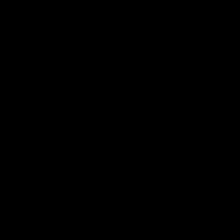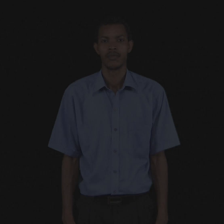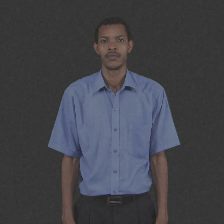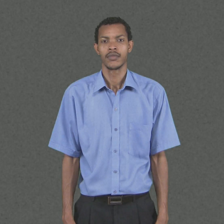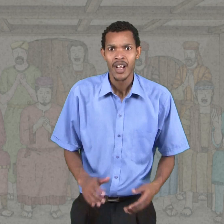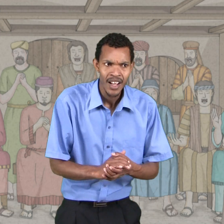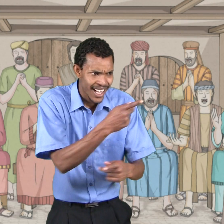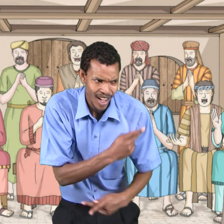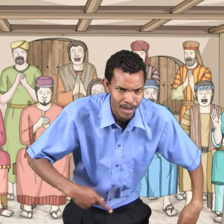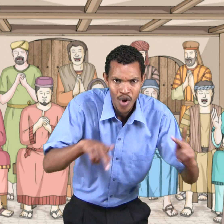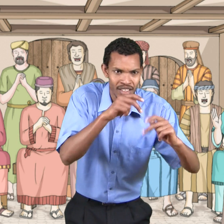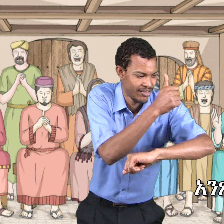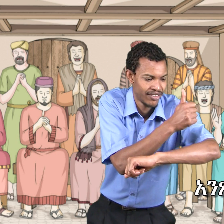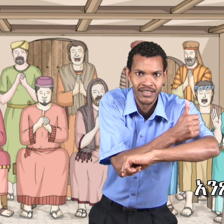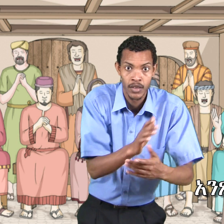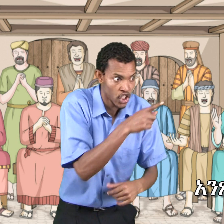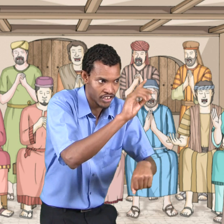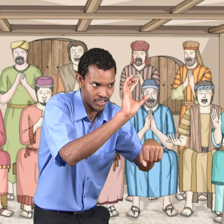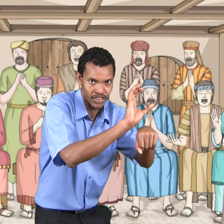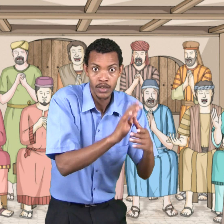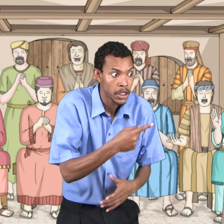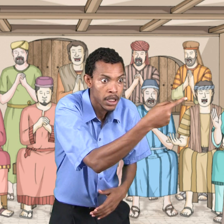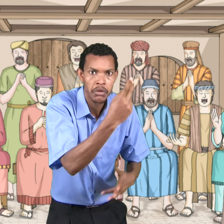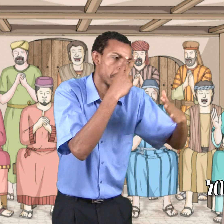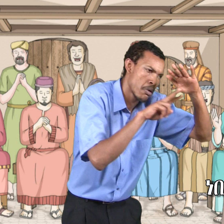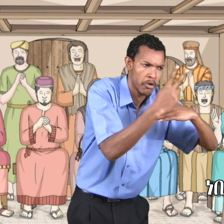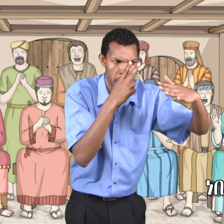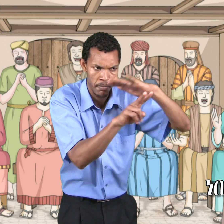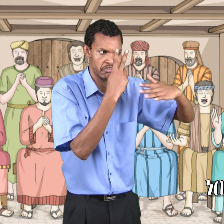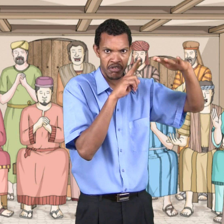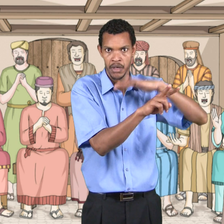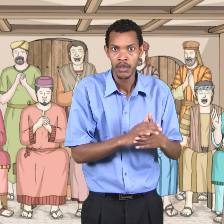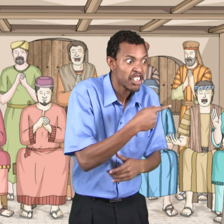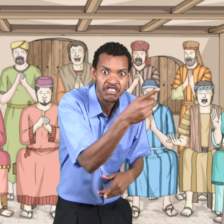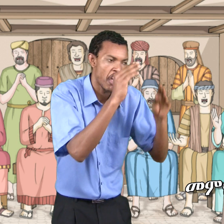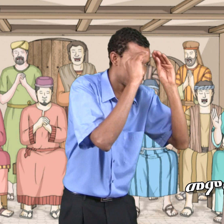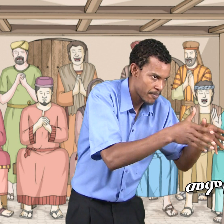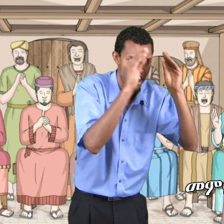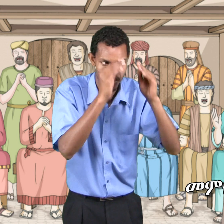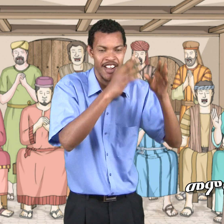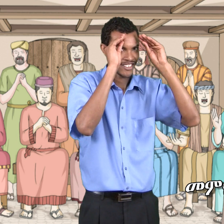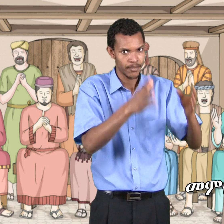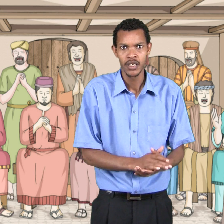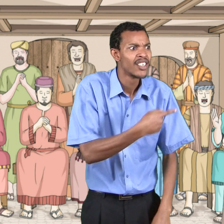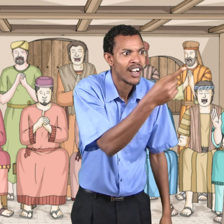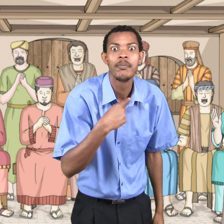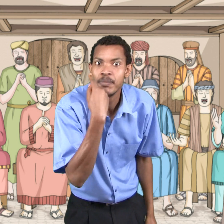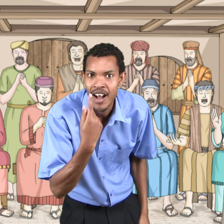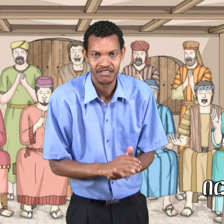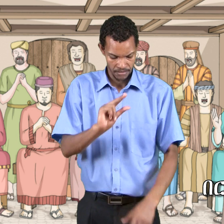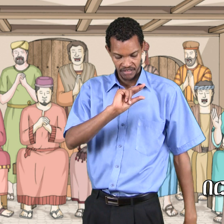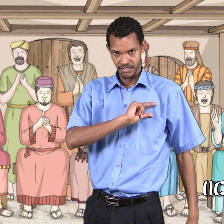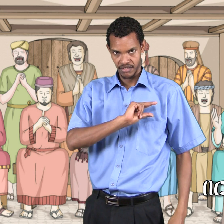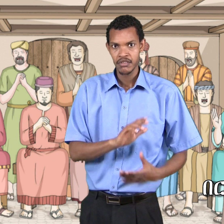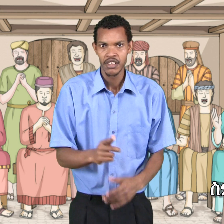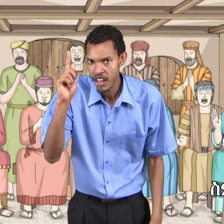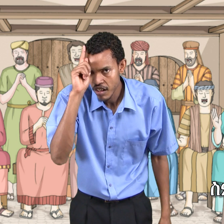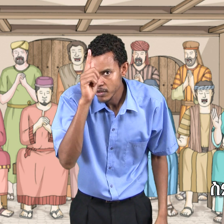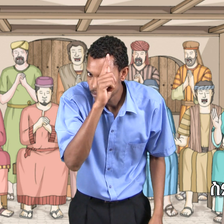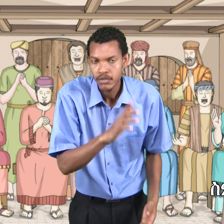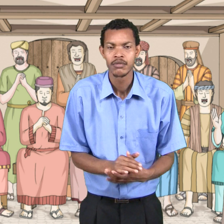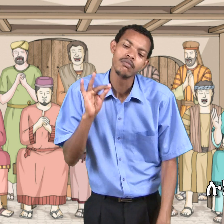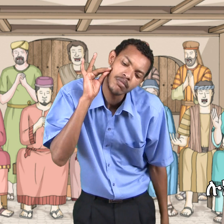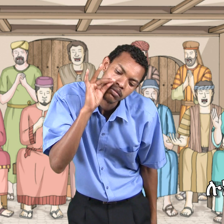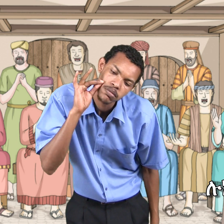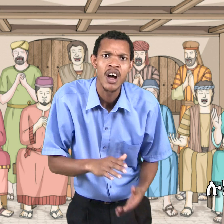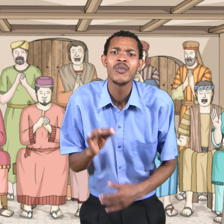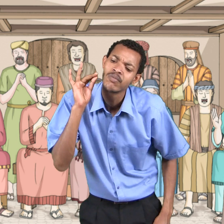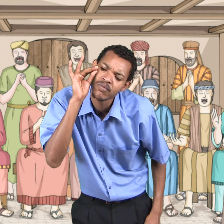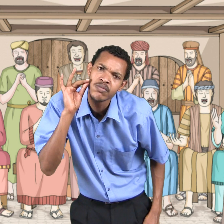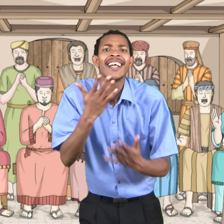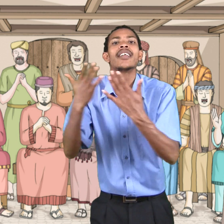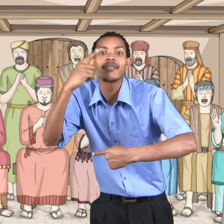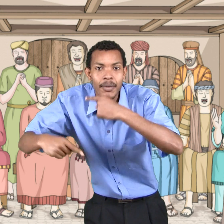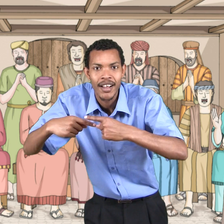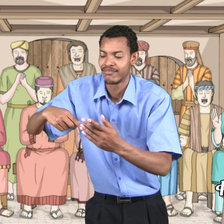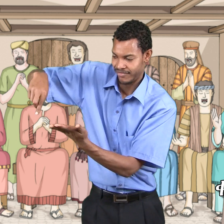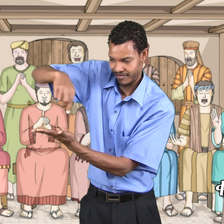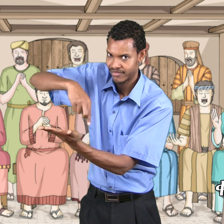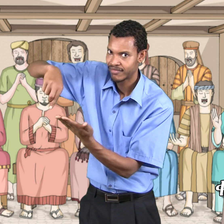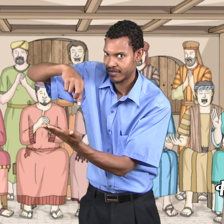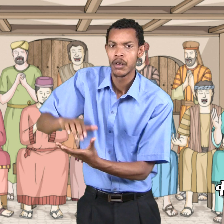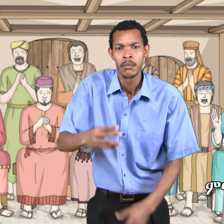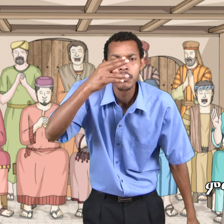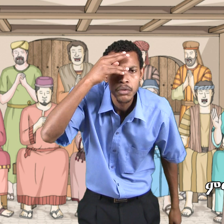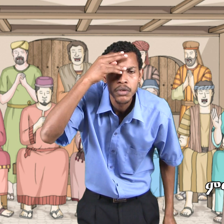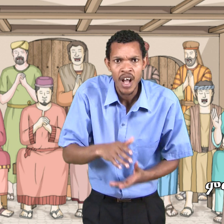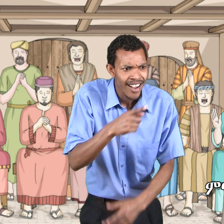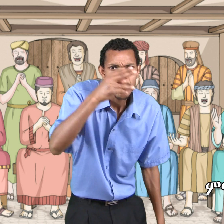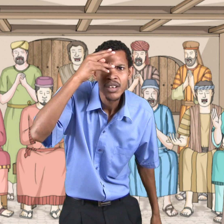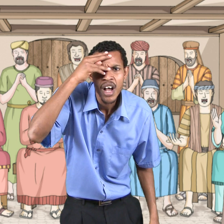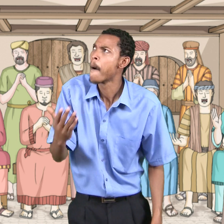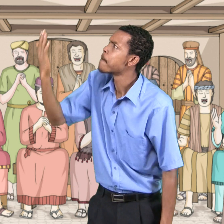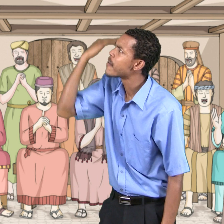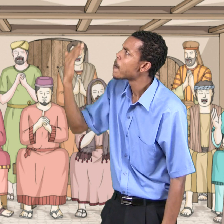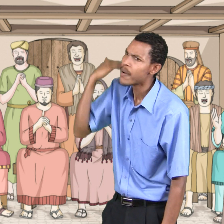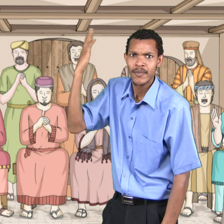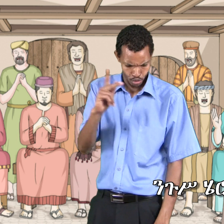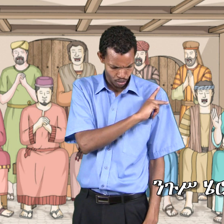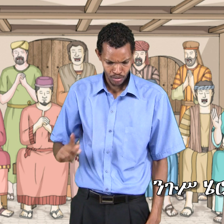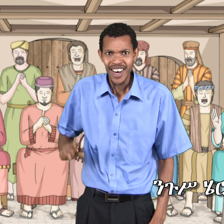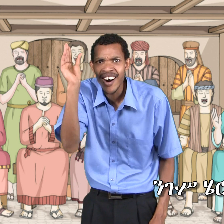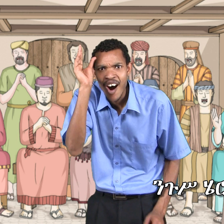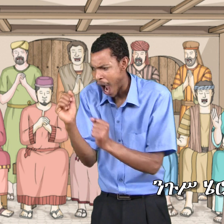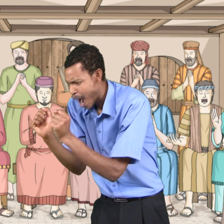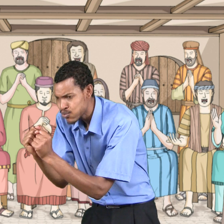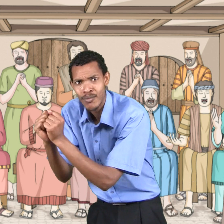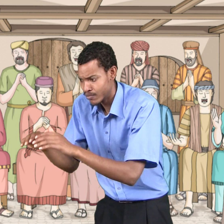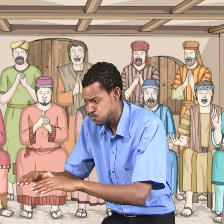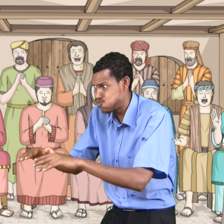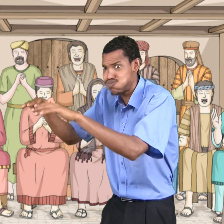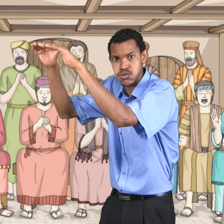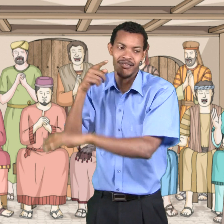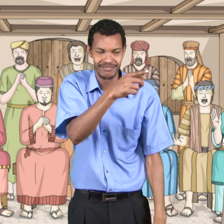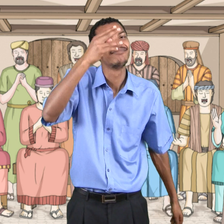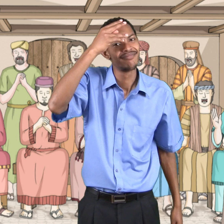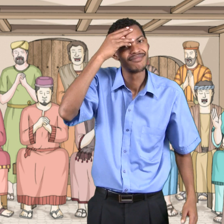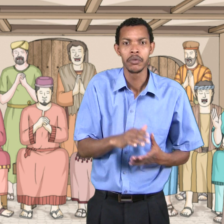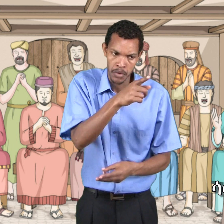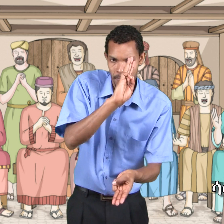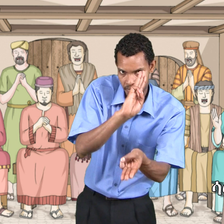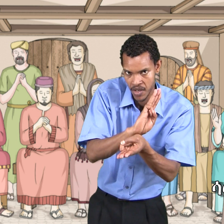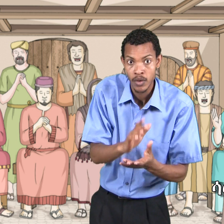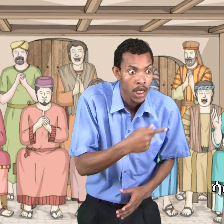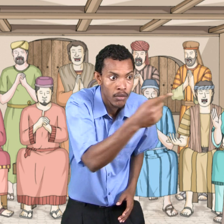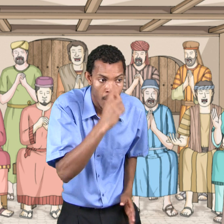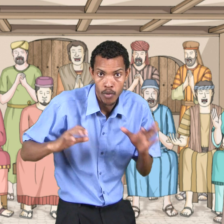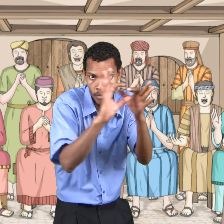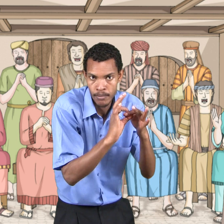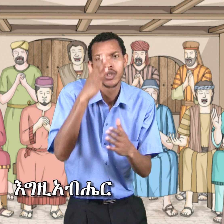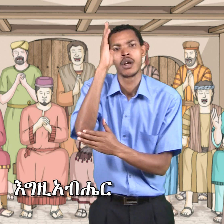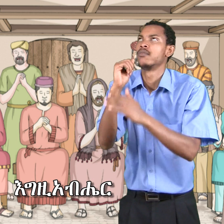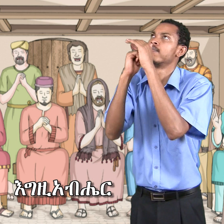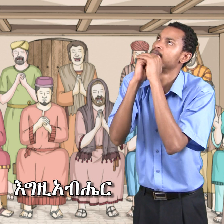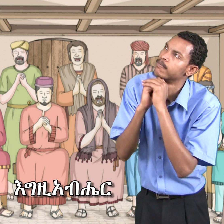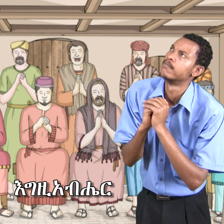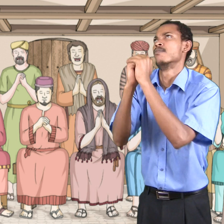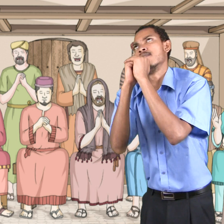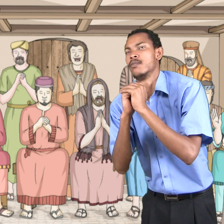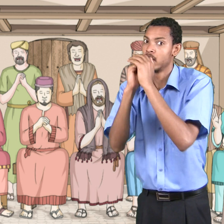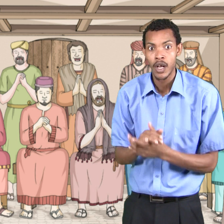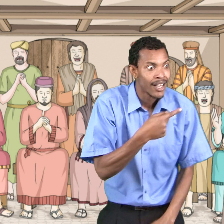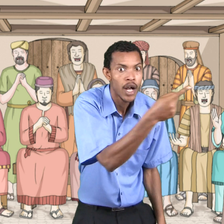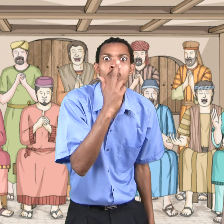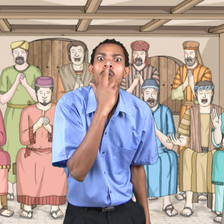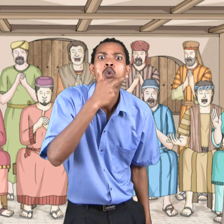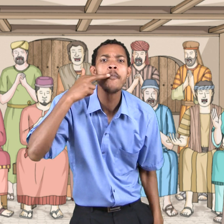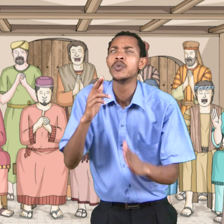Now in the church at Antioch there were prophets and teachers: Barnabas, Simeon called Niger, Lucius of Cyrene, Manaen (who had been brought up with Herod the tetrarch), and Saul.